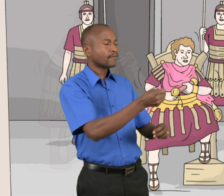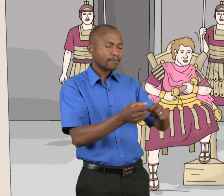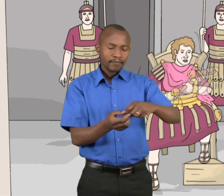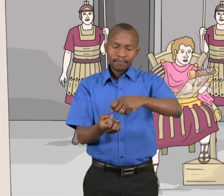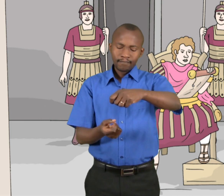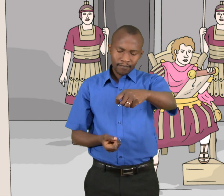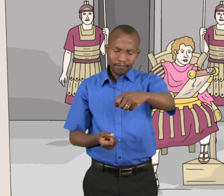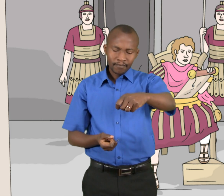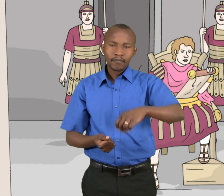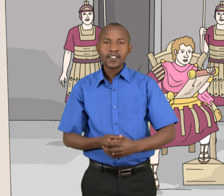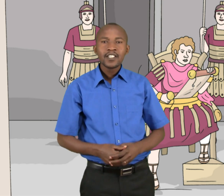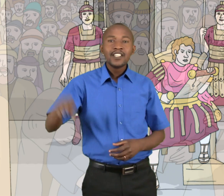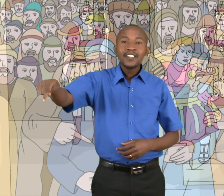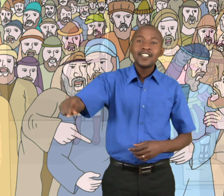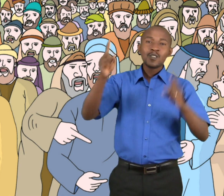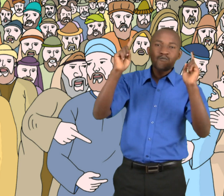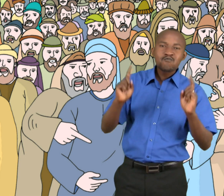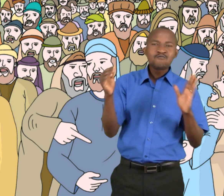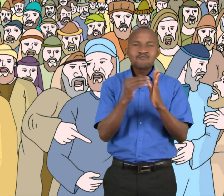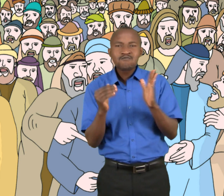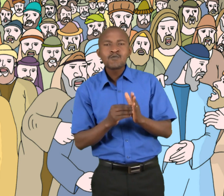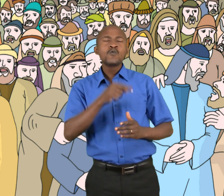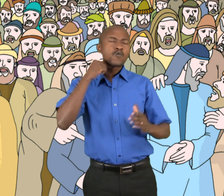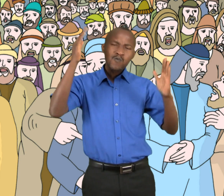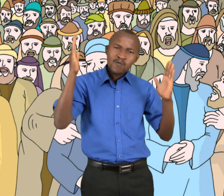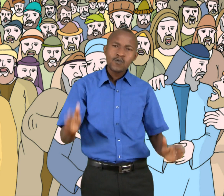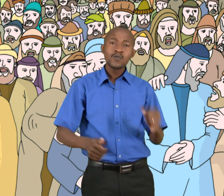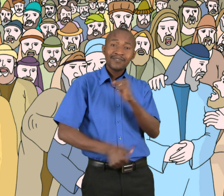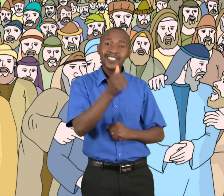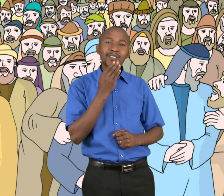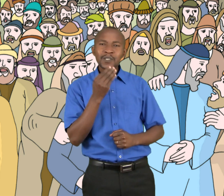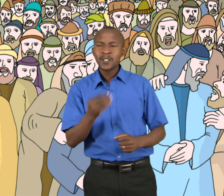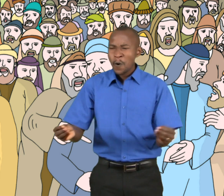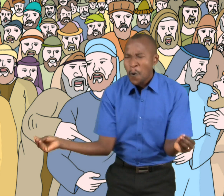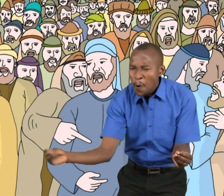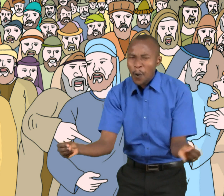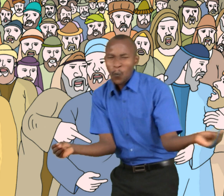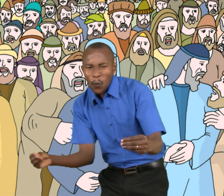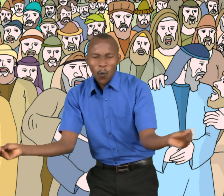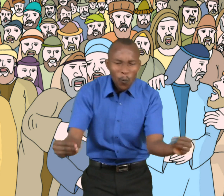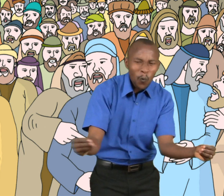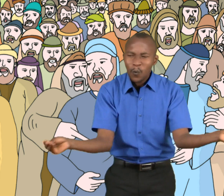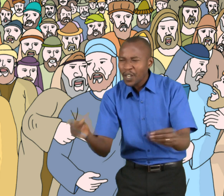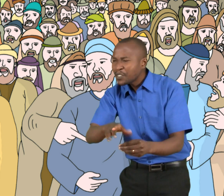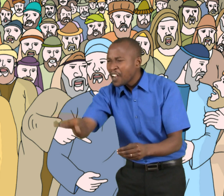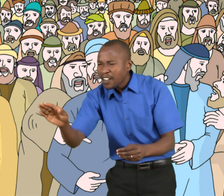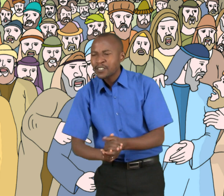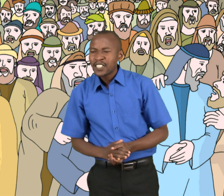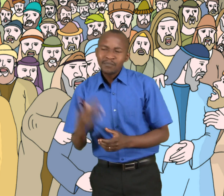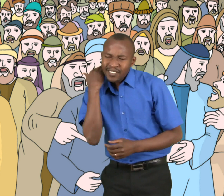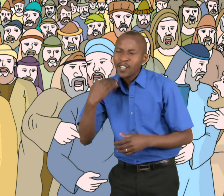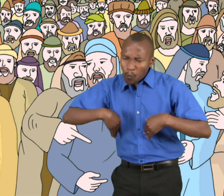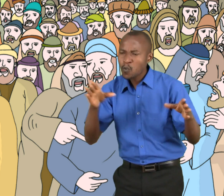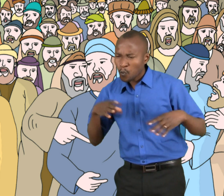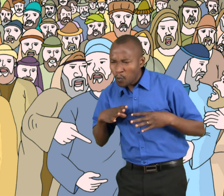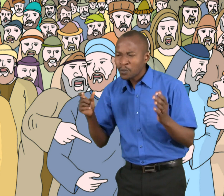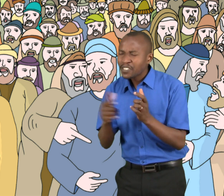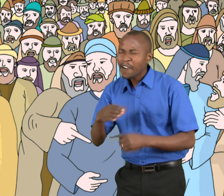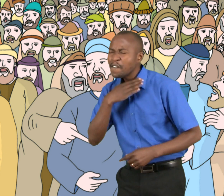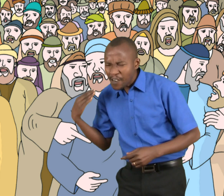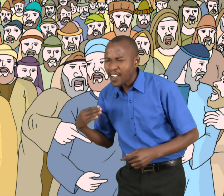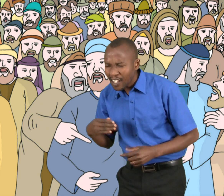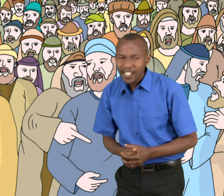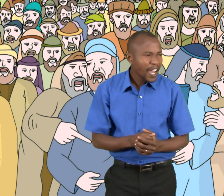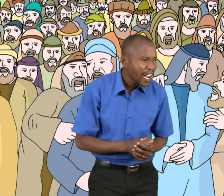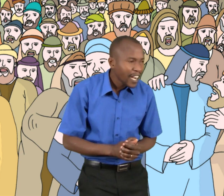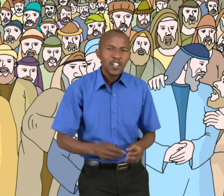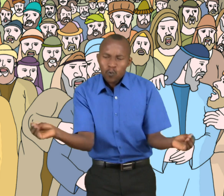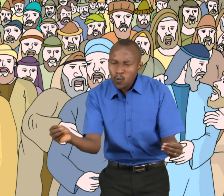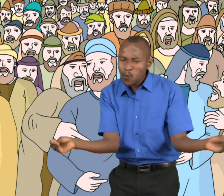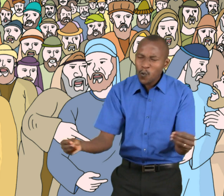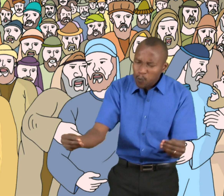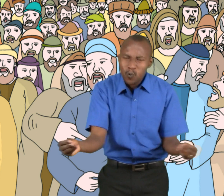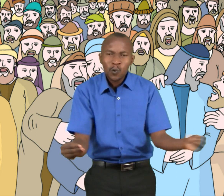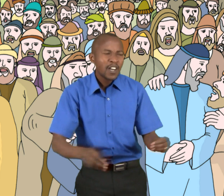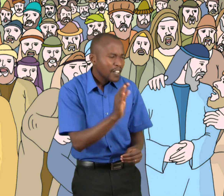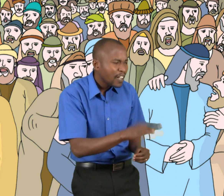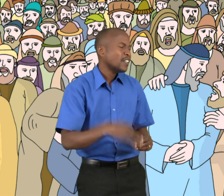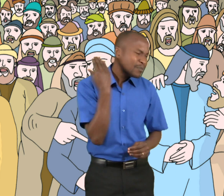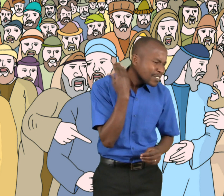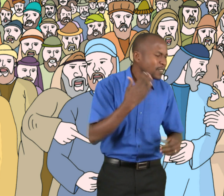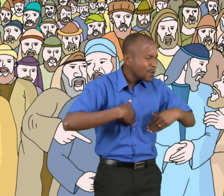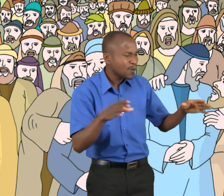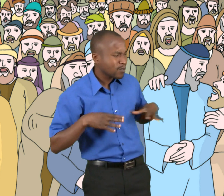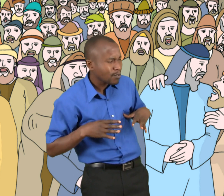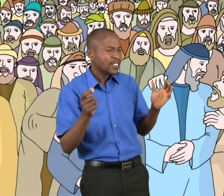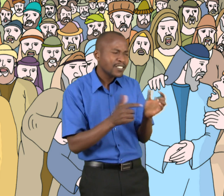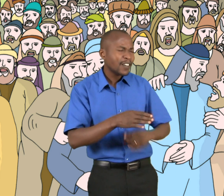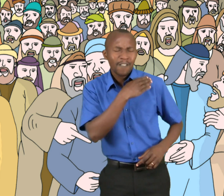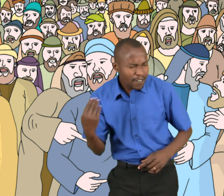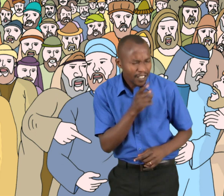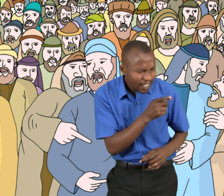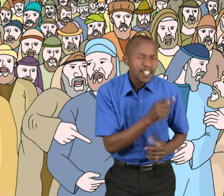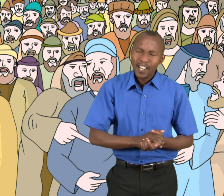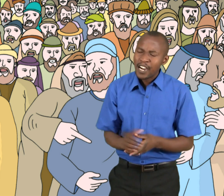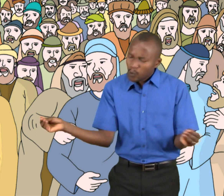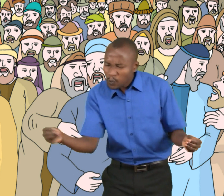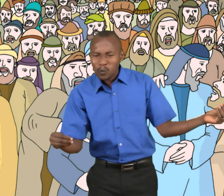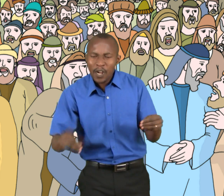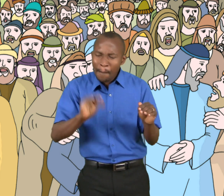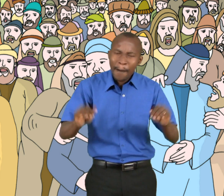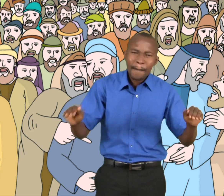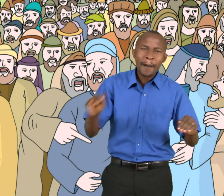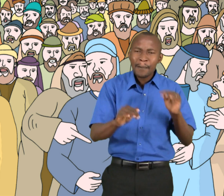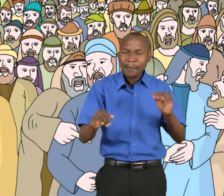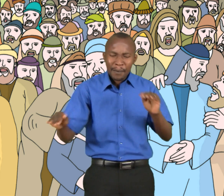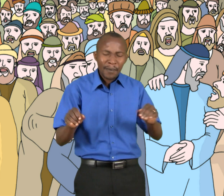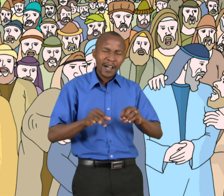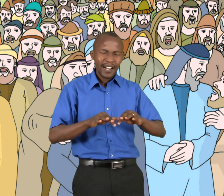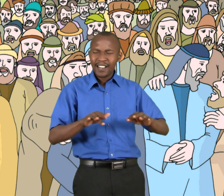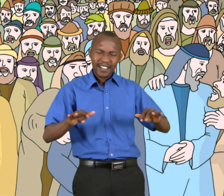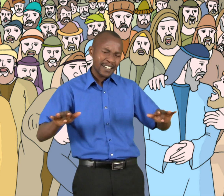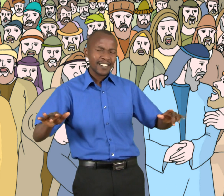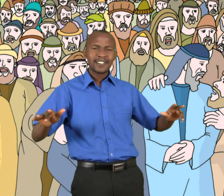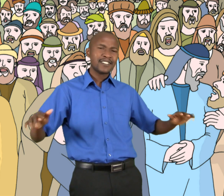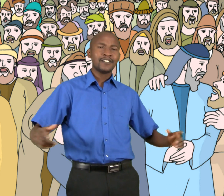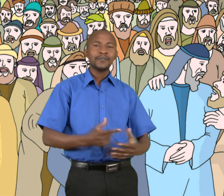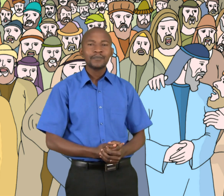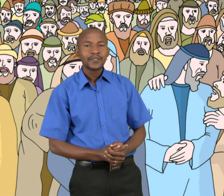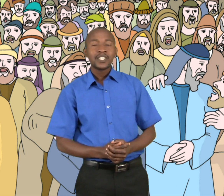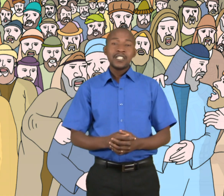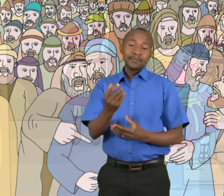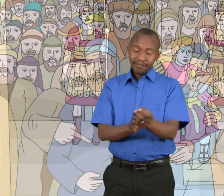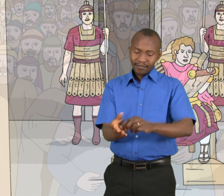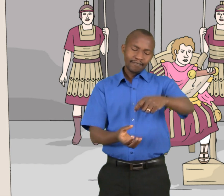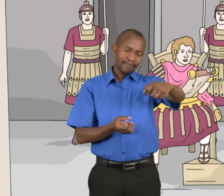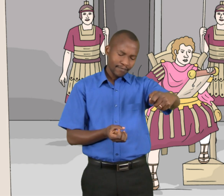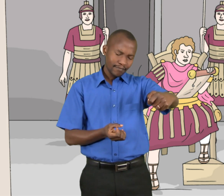But the chief priests and elders persuaded the crowds to ask for Barabbas and to have Jesus put to death.